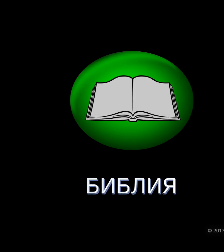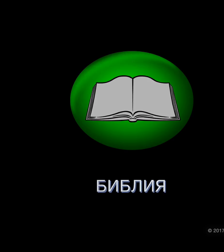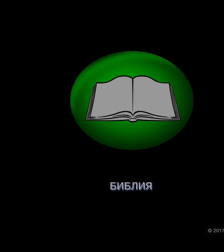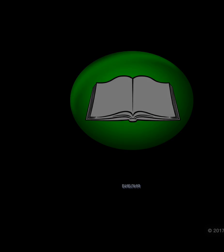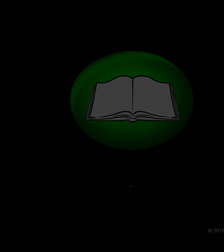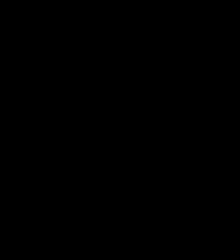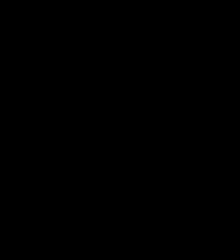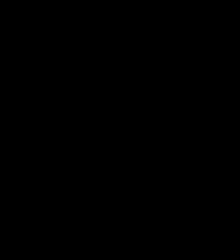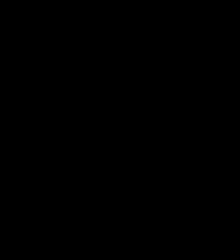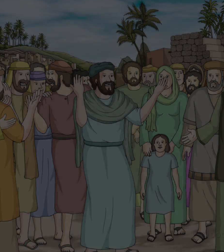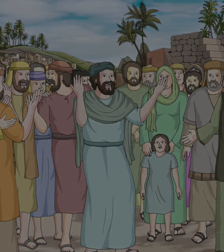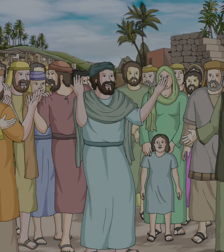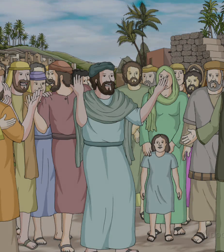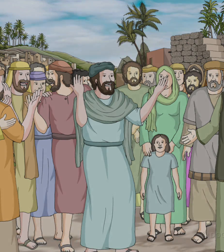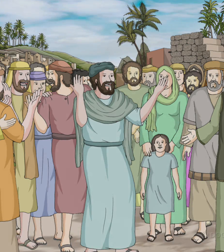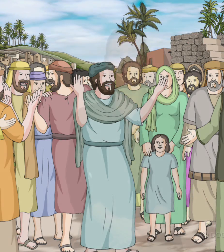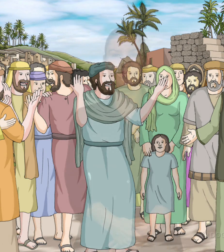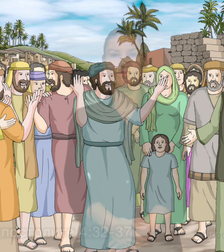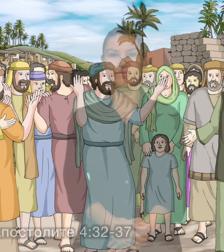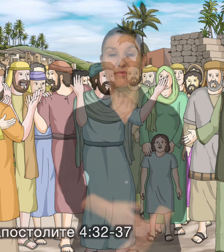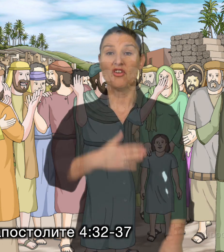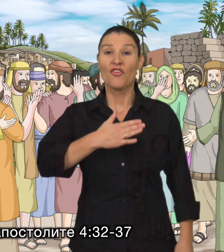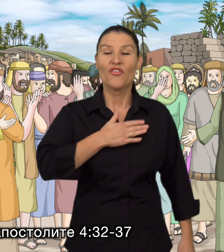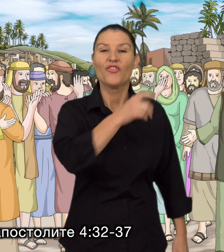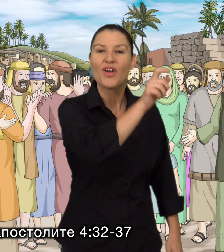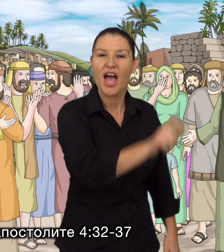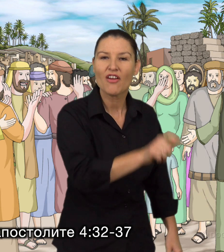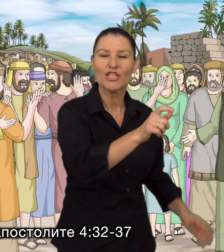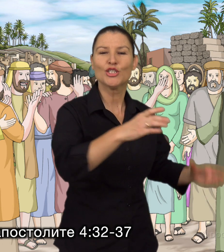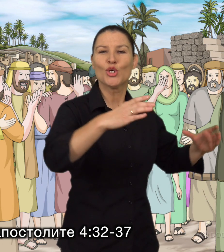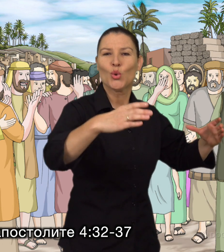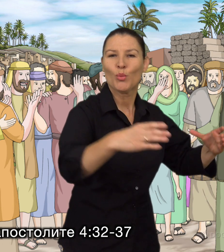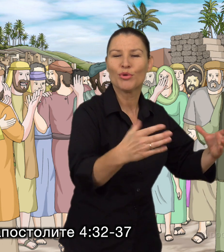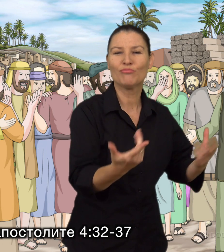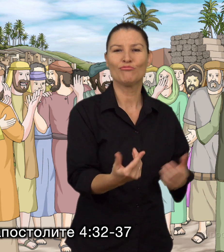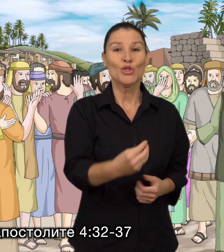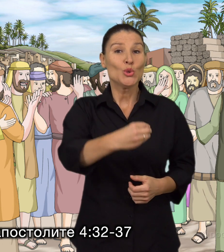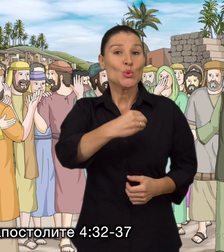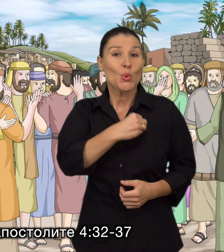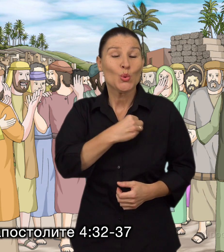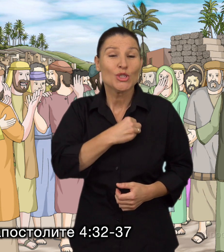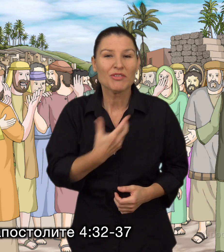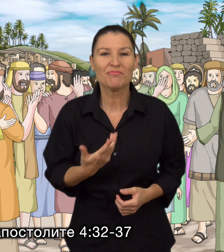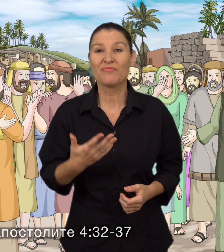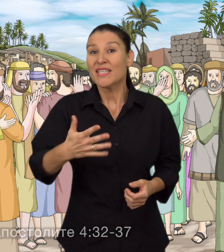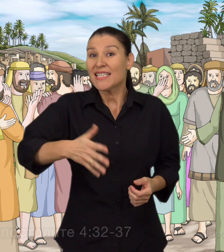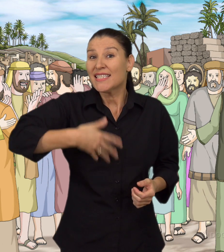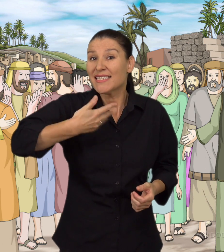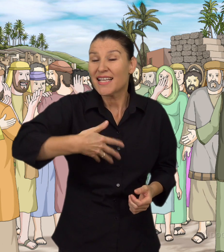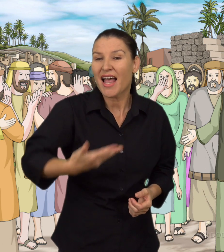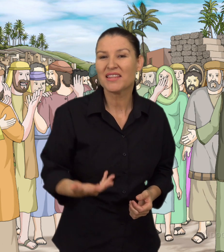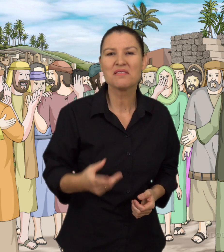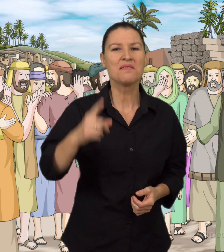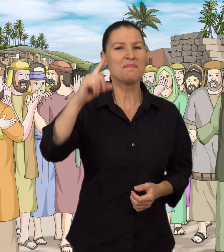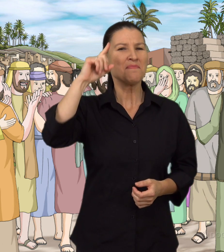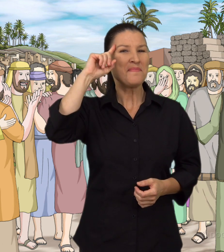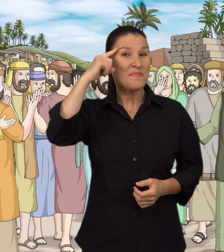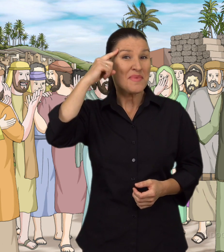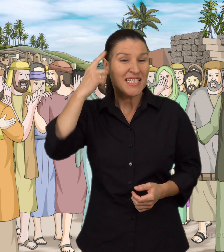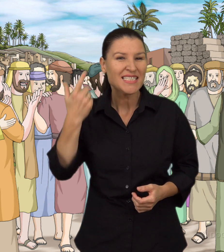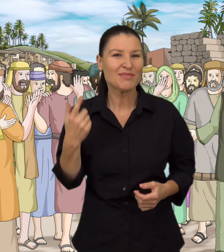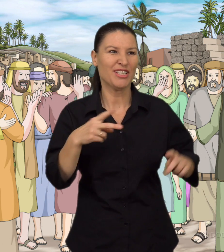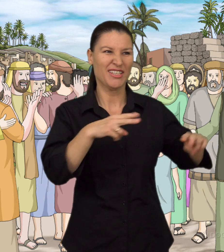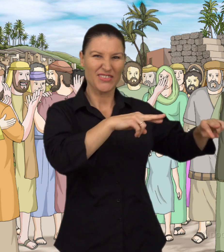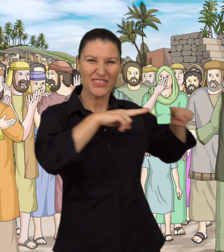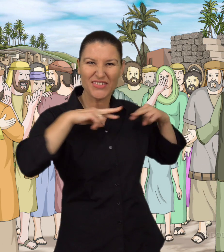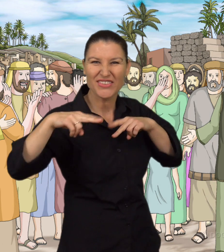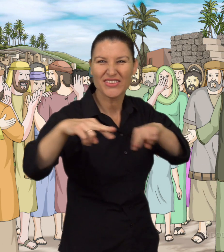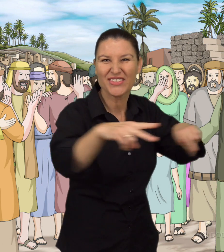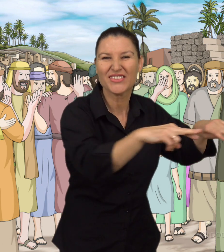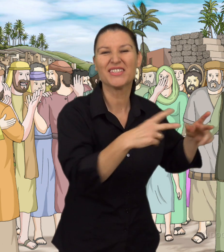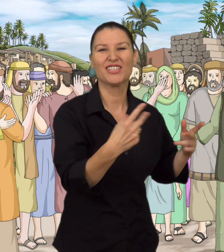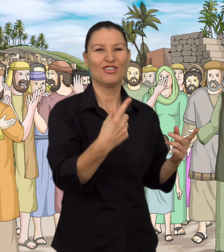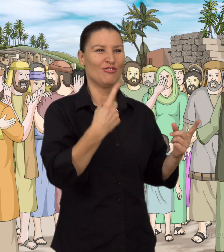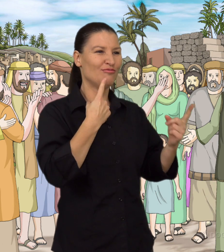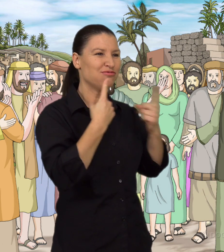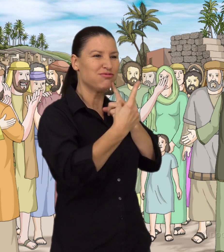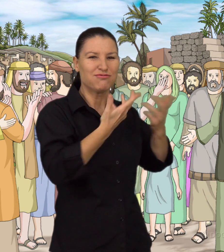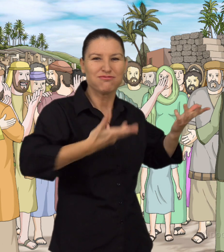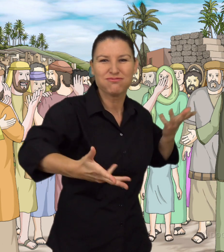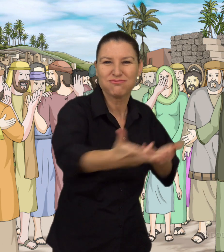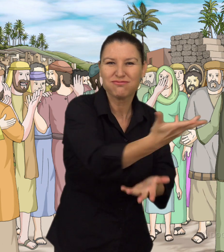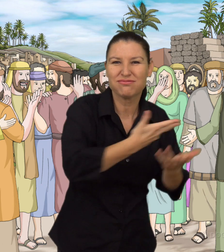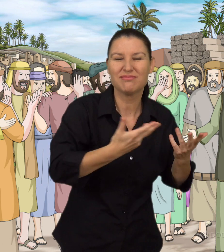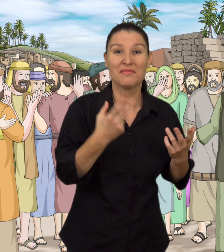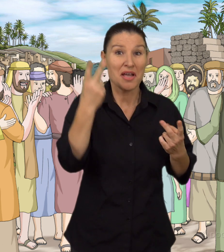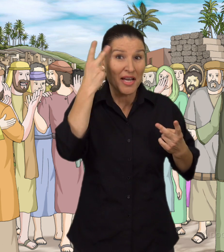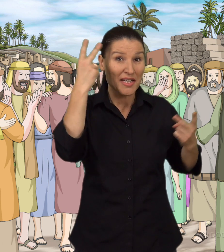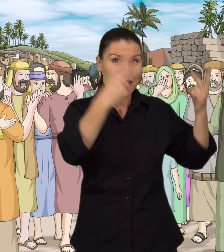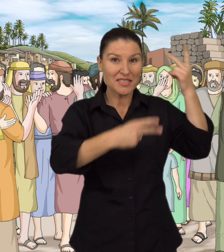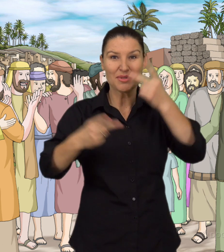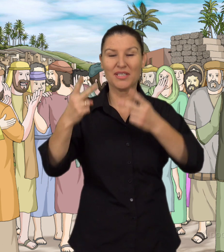The multitude of believers was one in heart and soul.